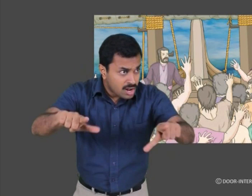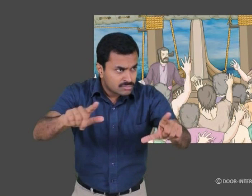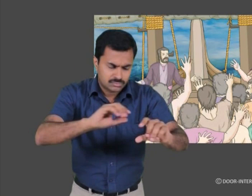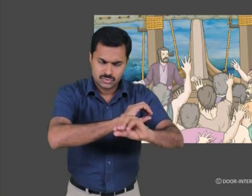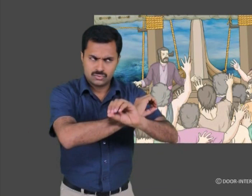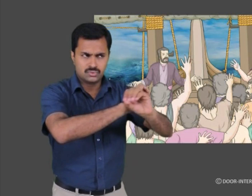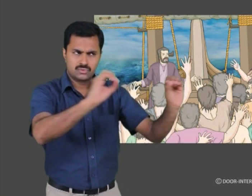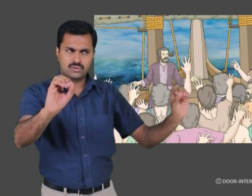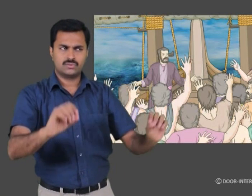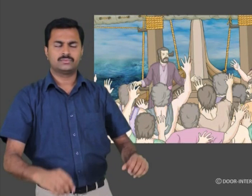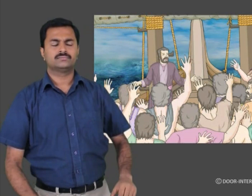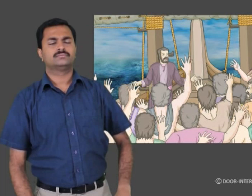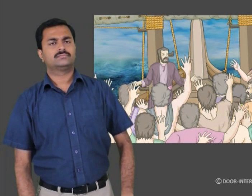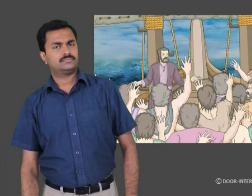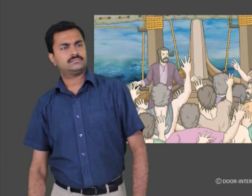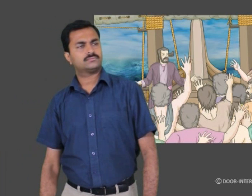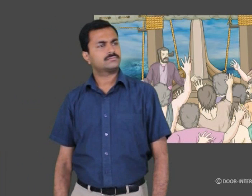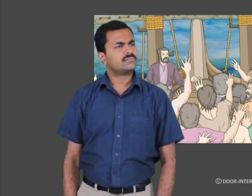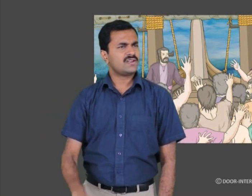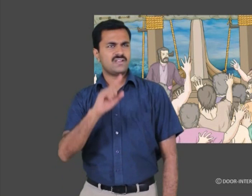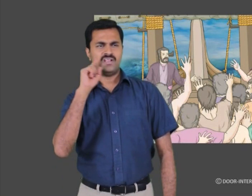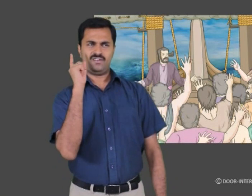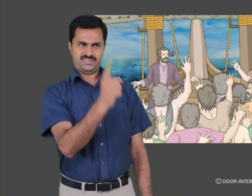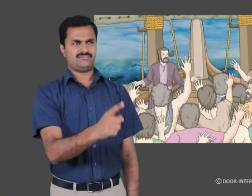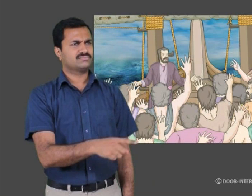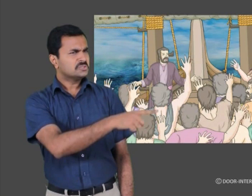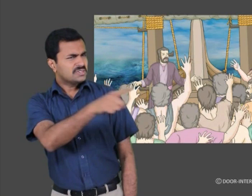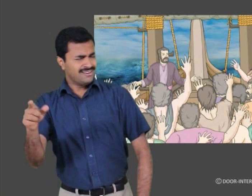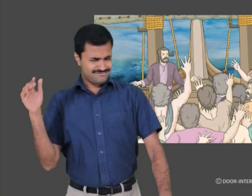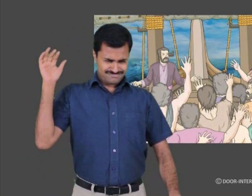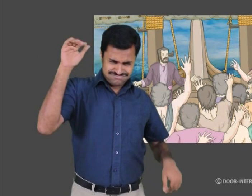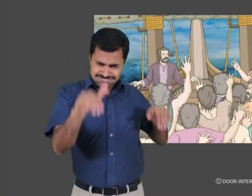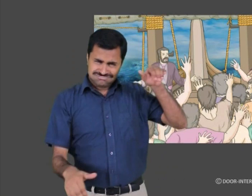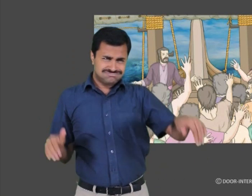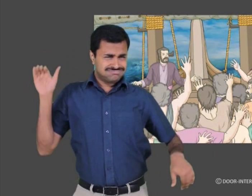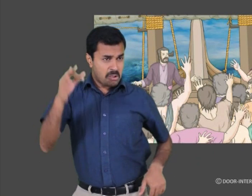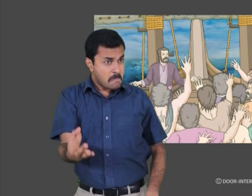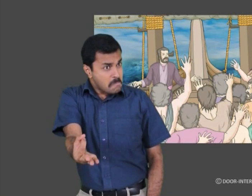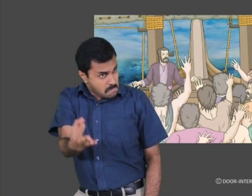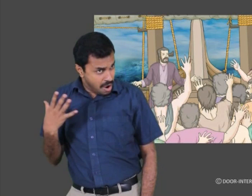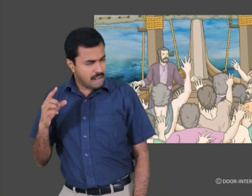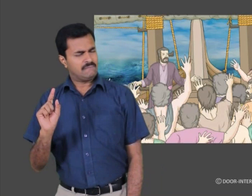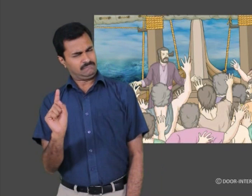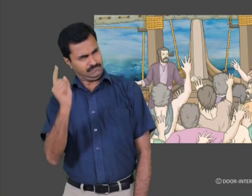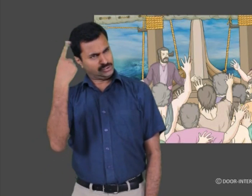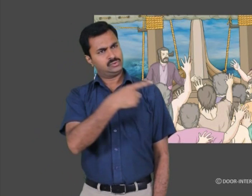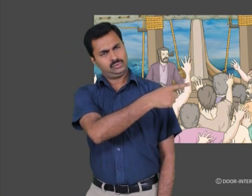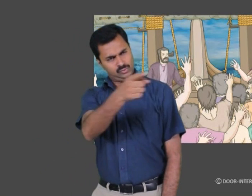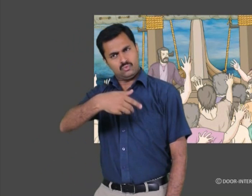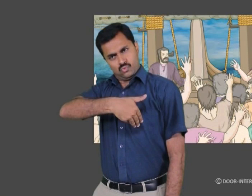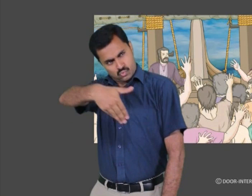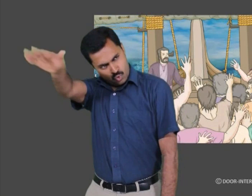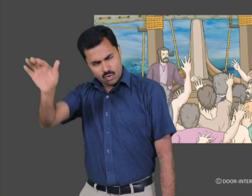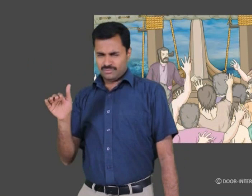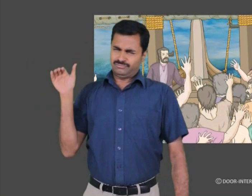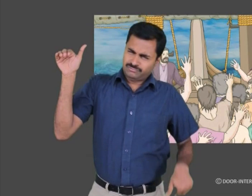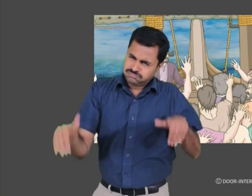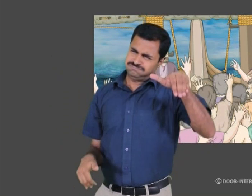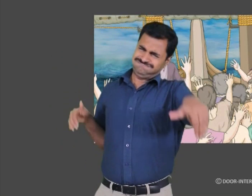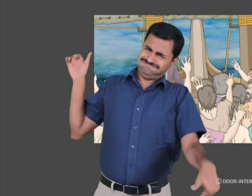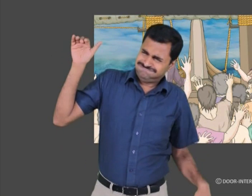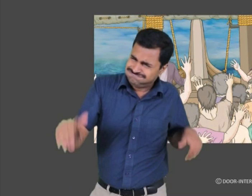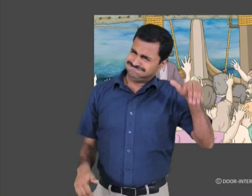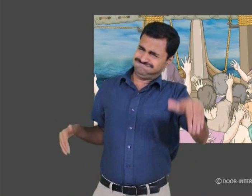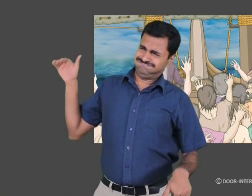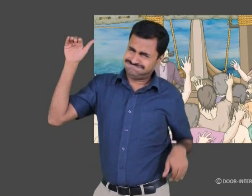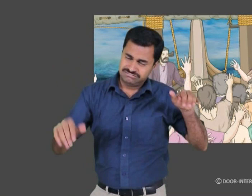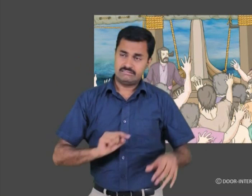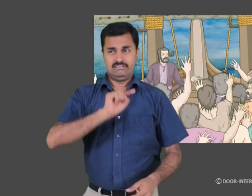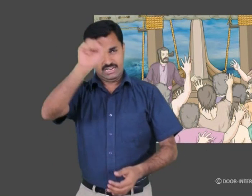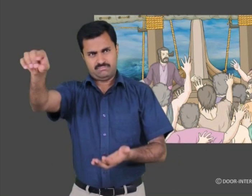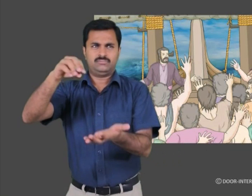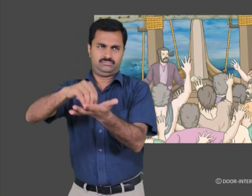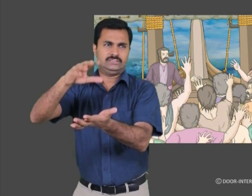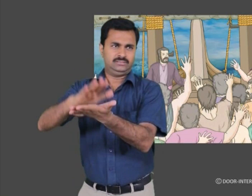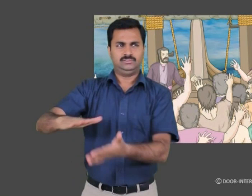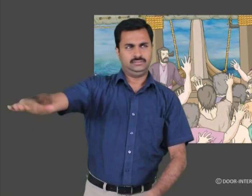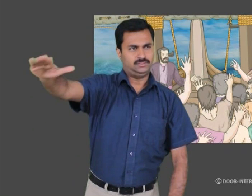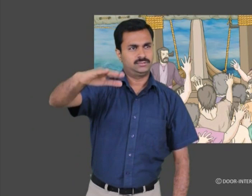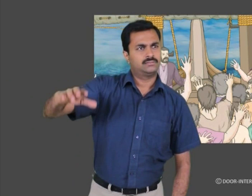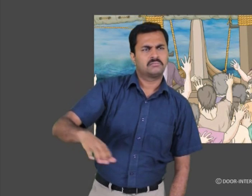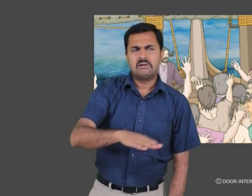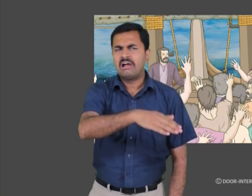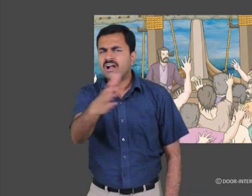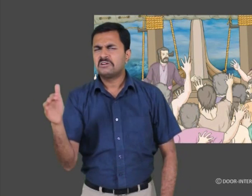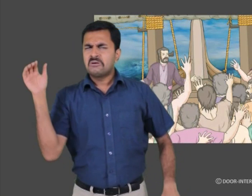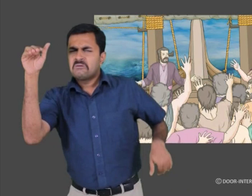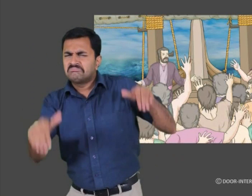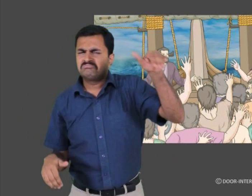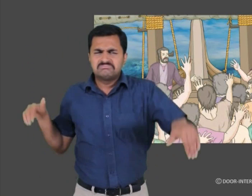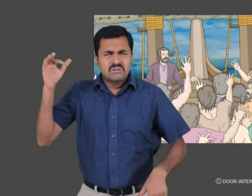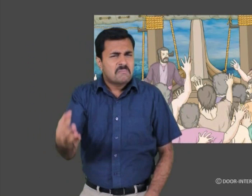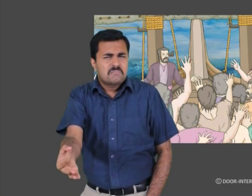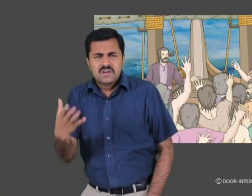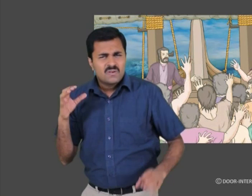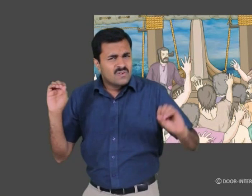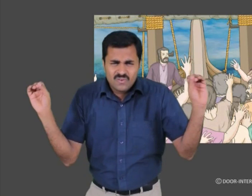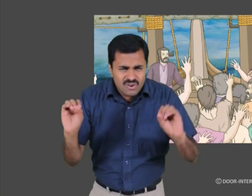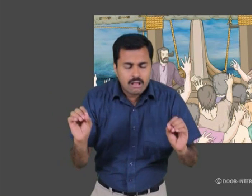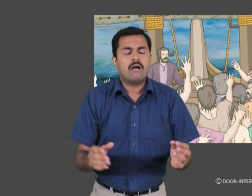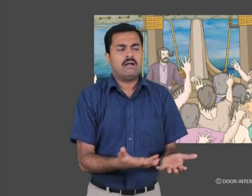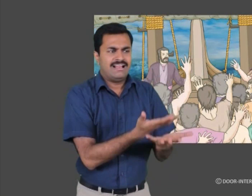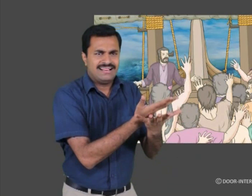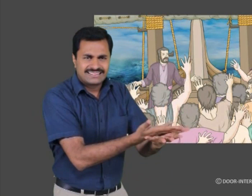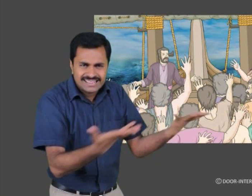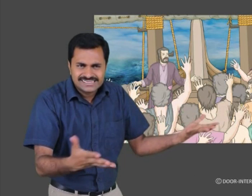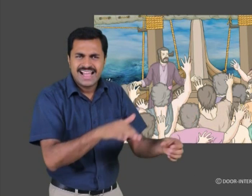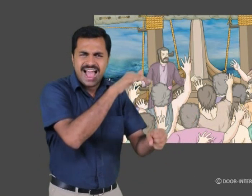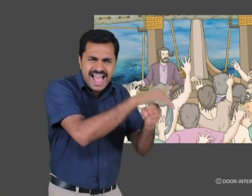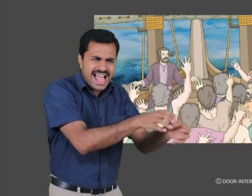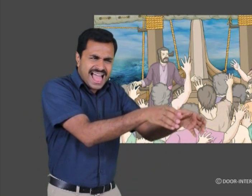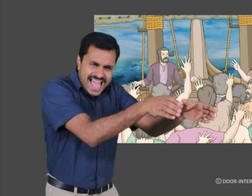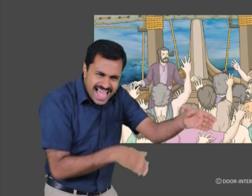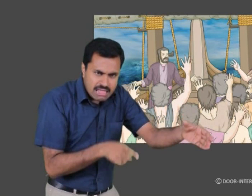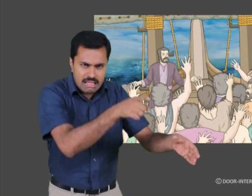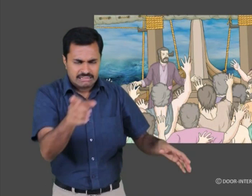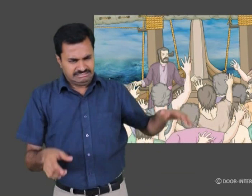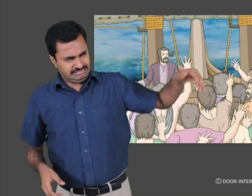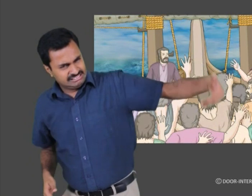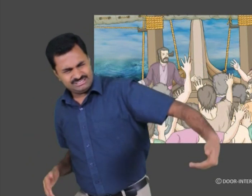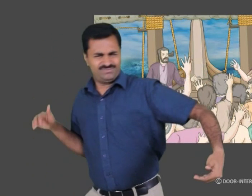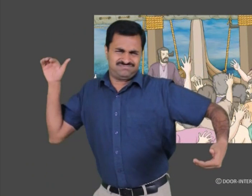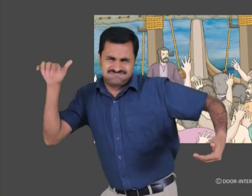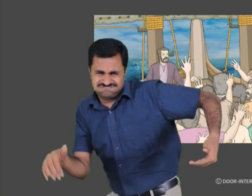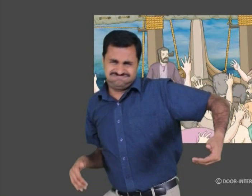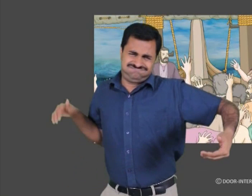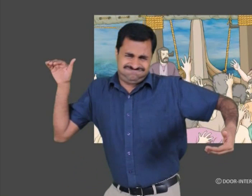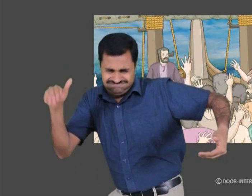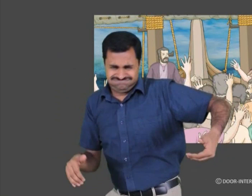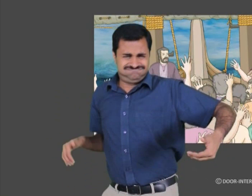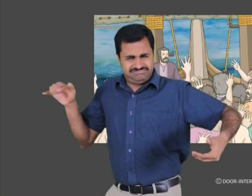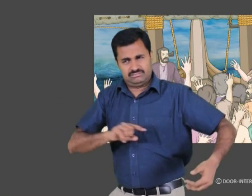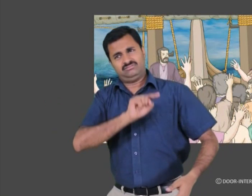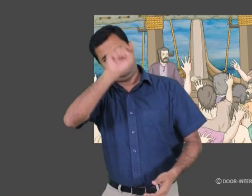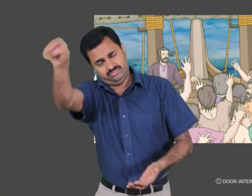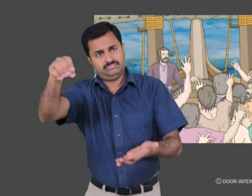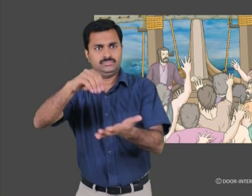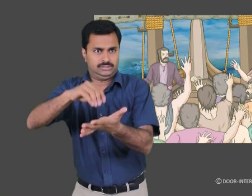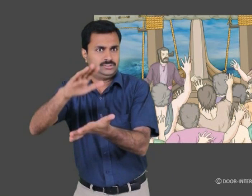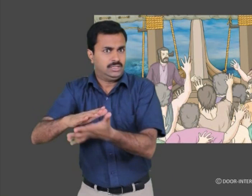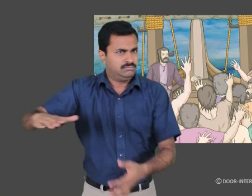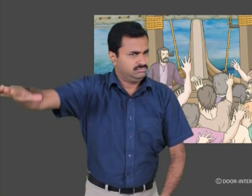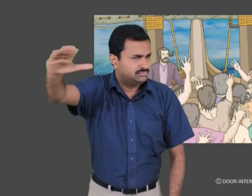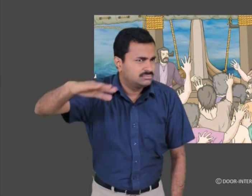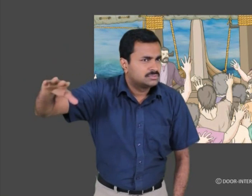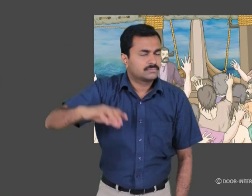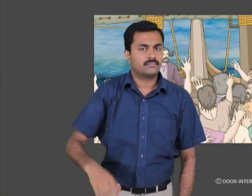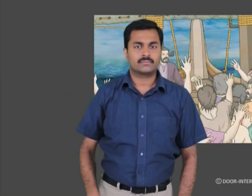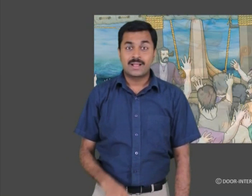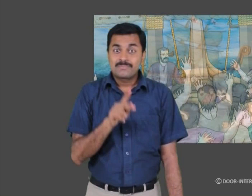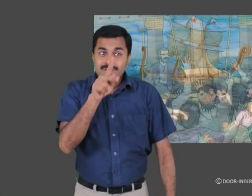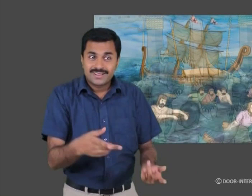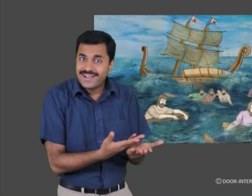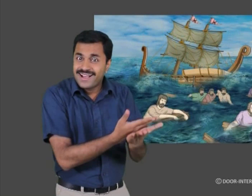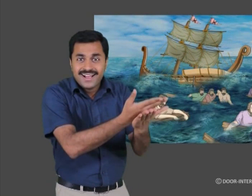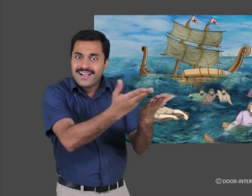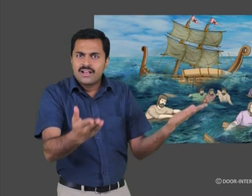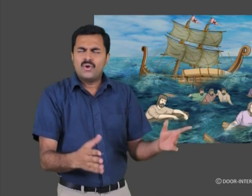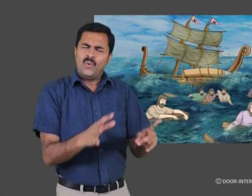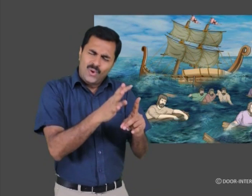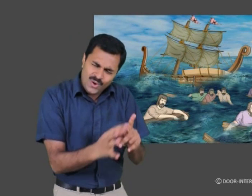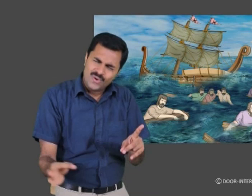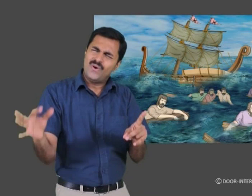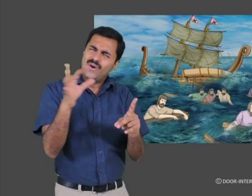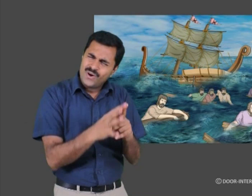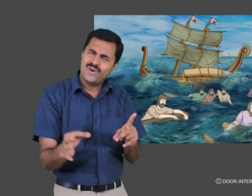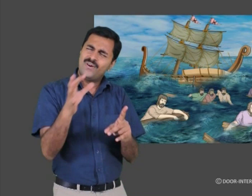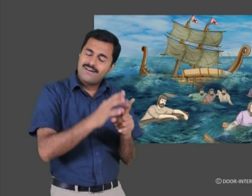But the centurion, wanting to spare Paul’s life, thwarted their plan.